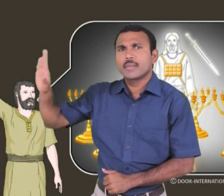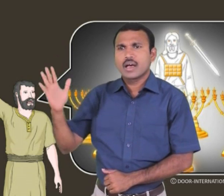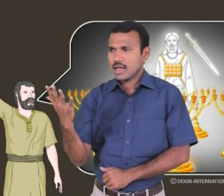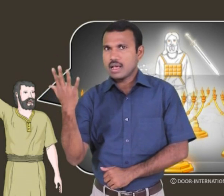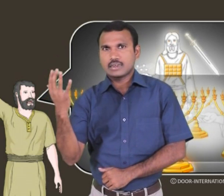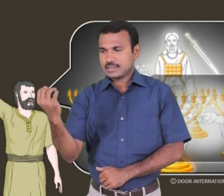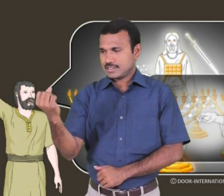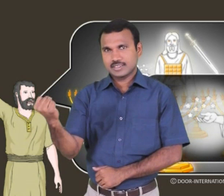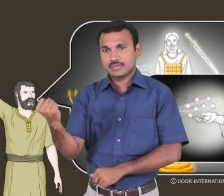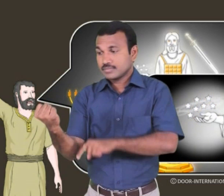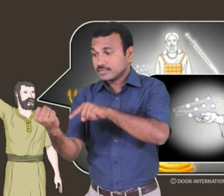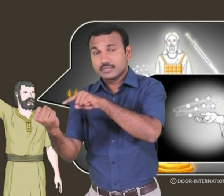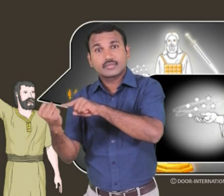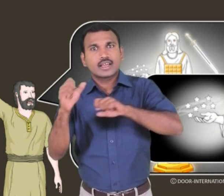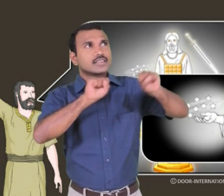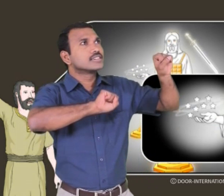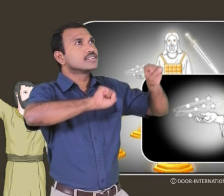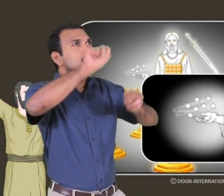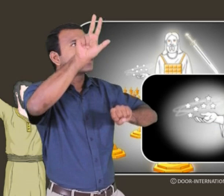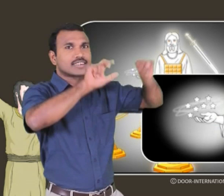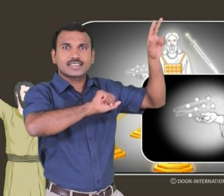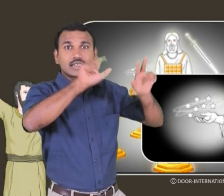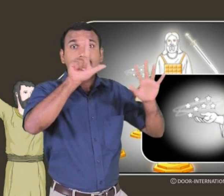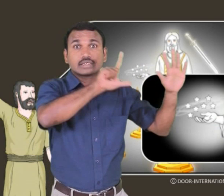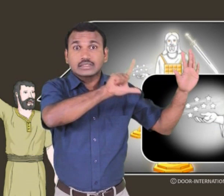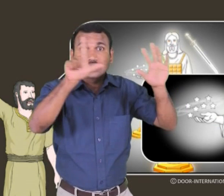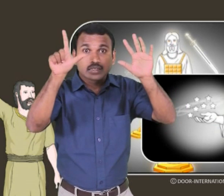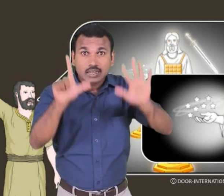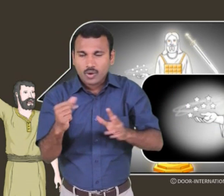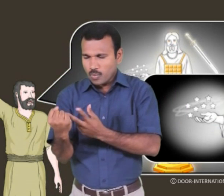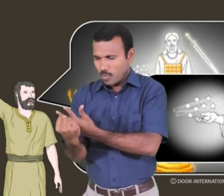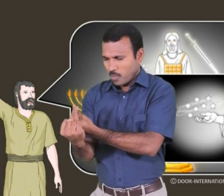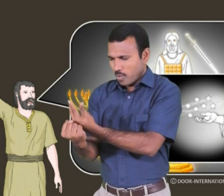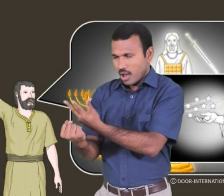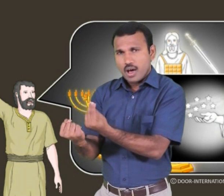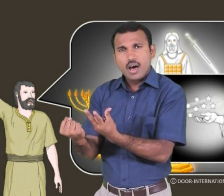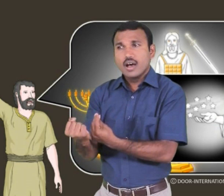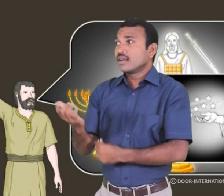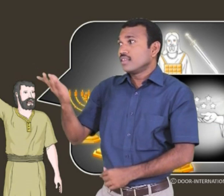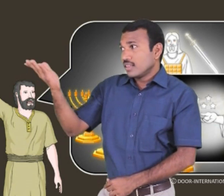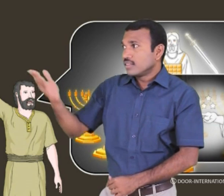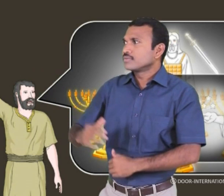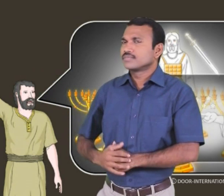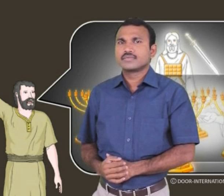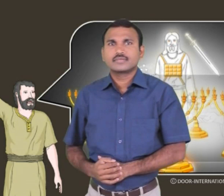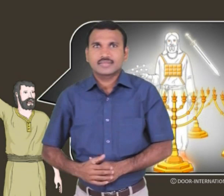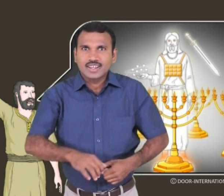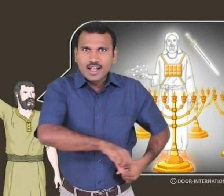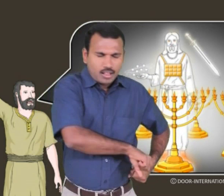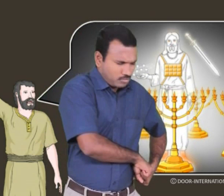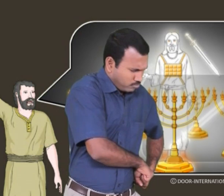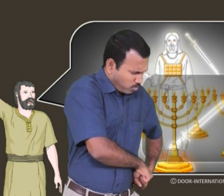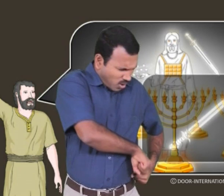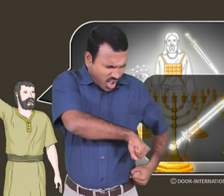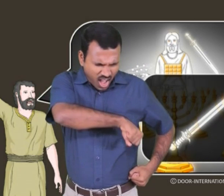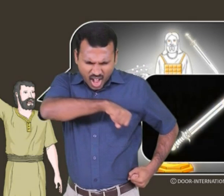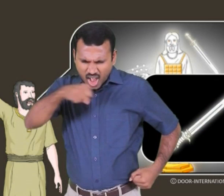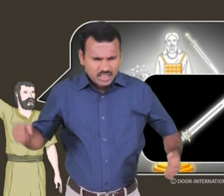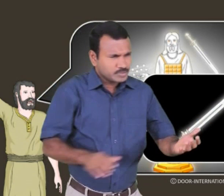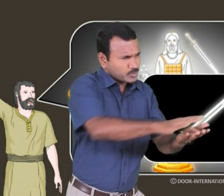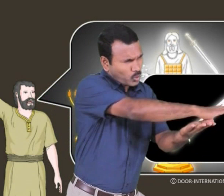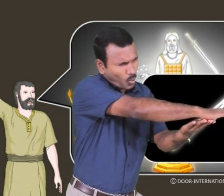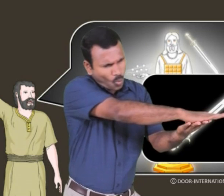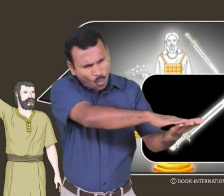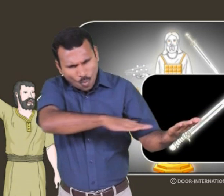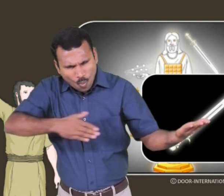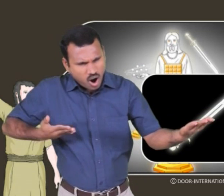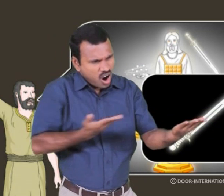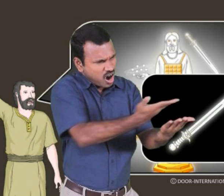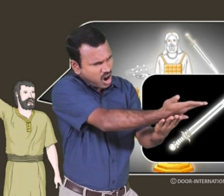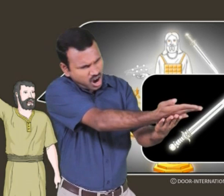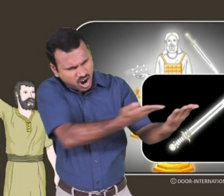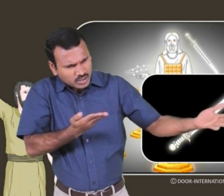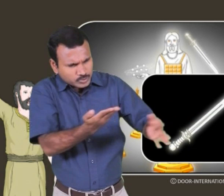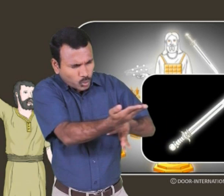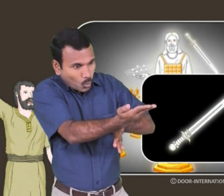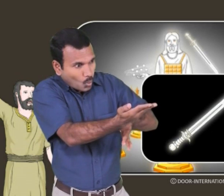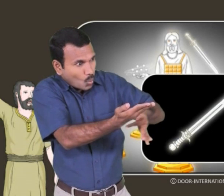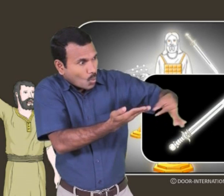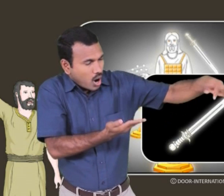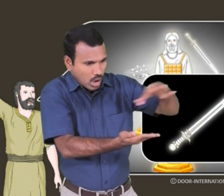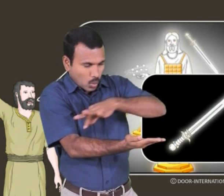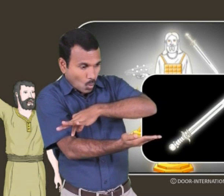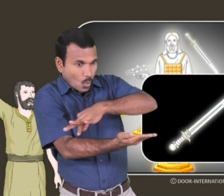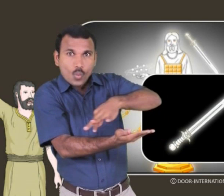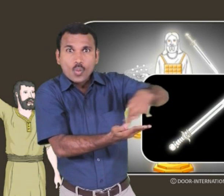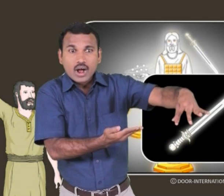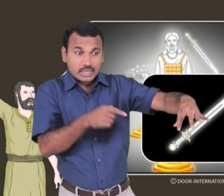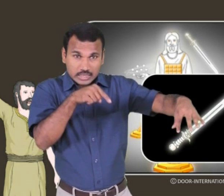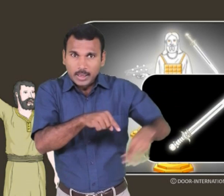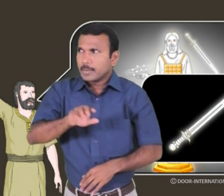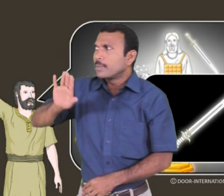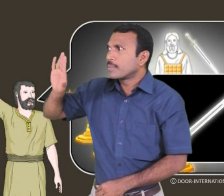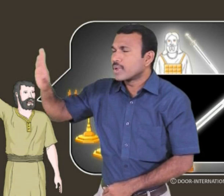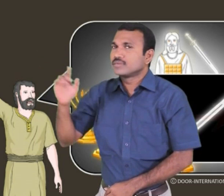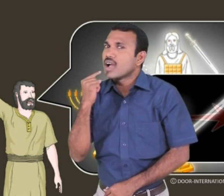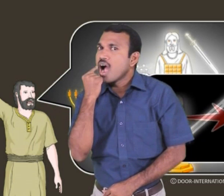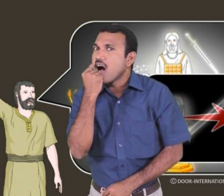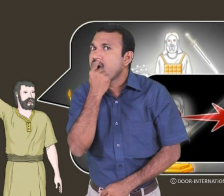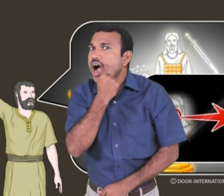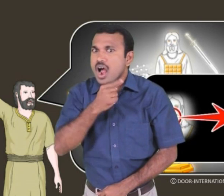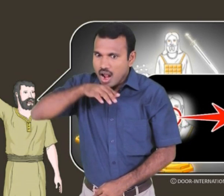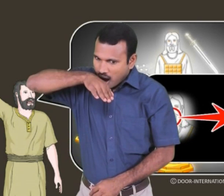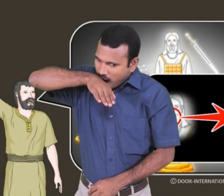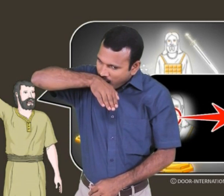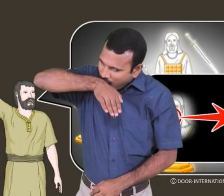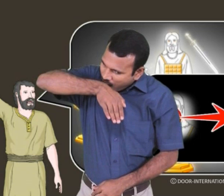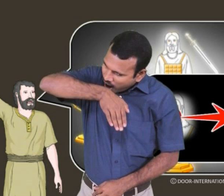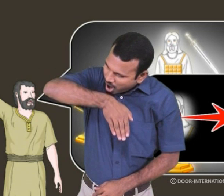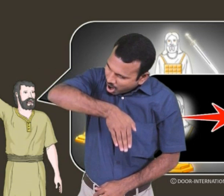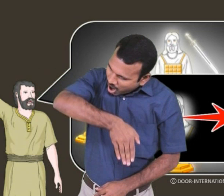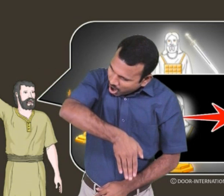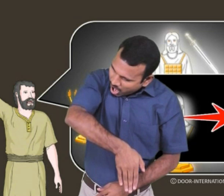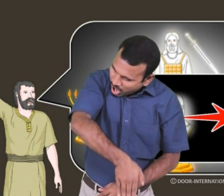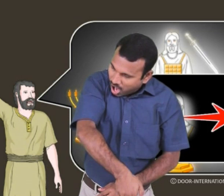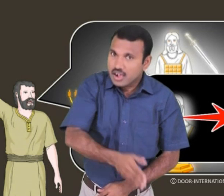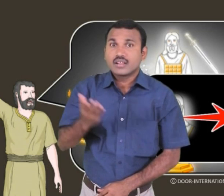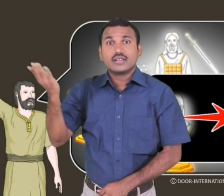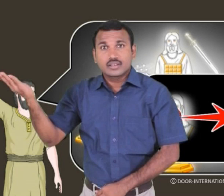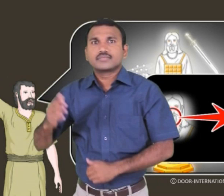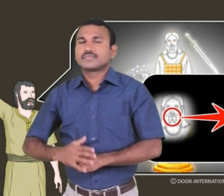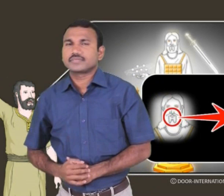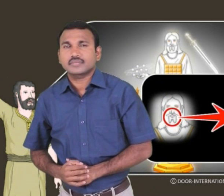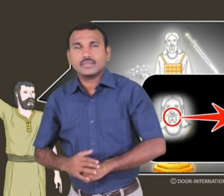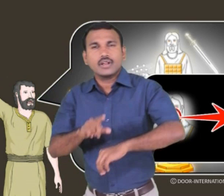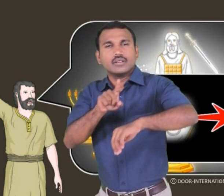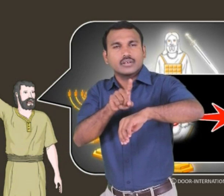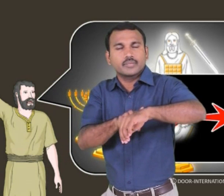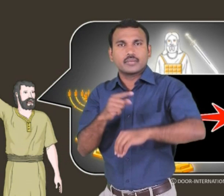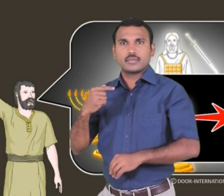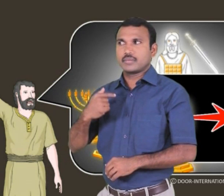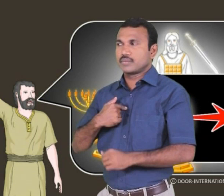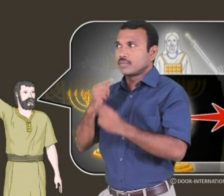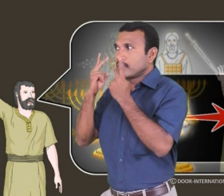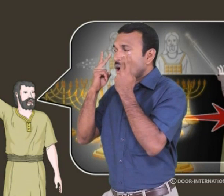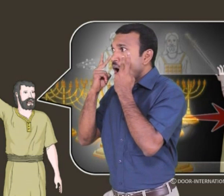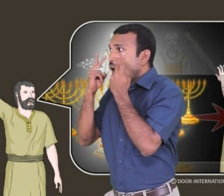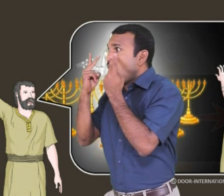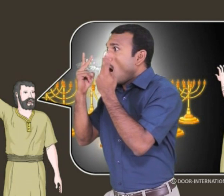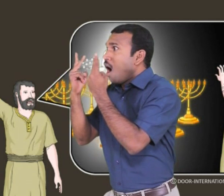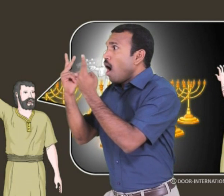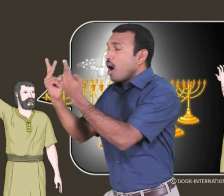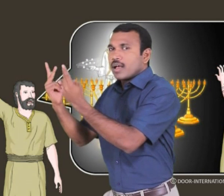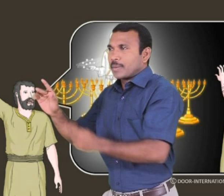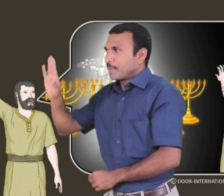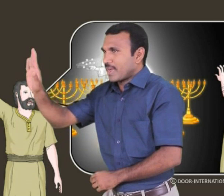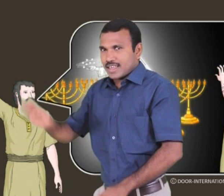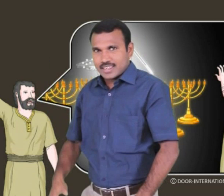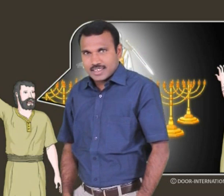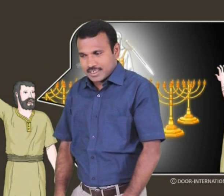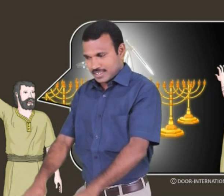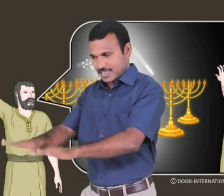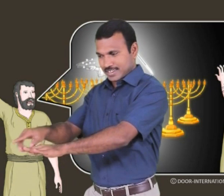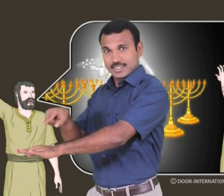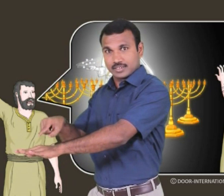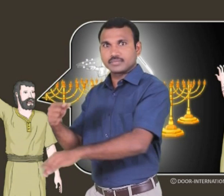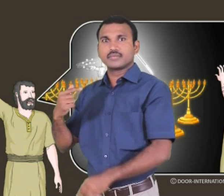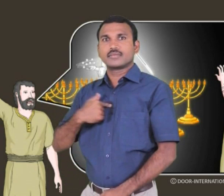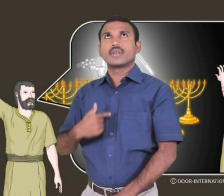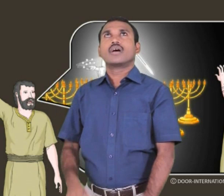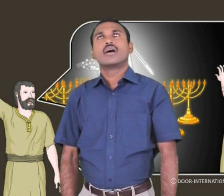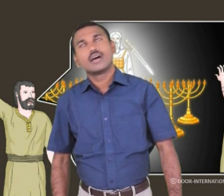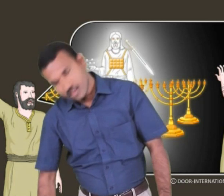He held in His right hand seven stars, and a sharp double-edged sword came from His mouth. His face was like the sun shining at its brightest.